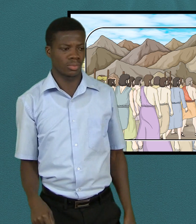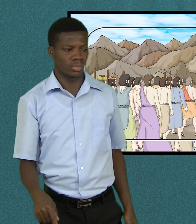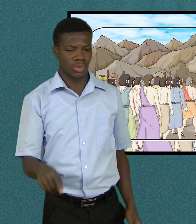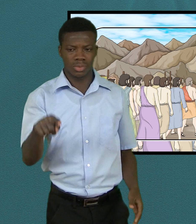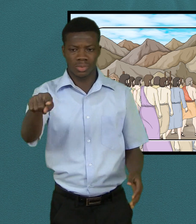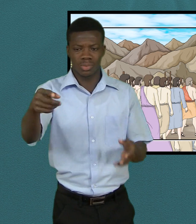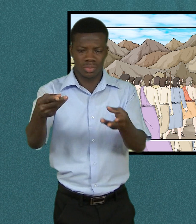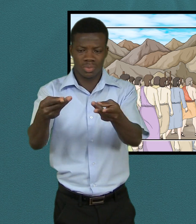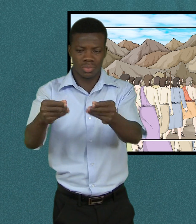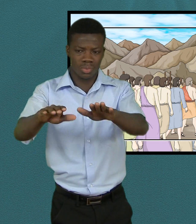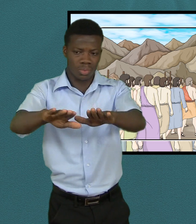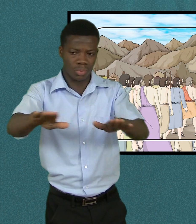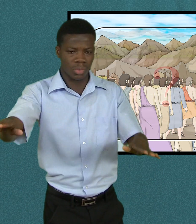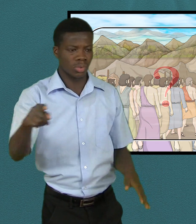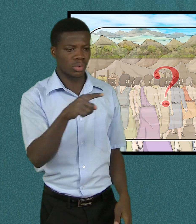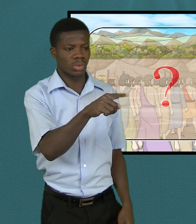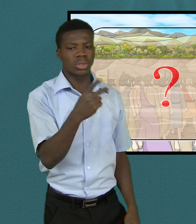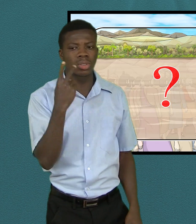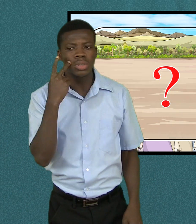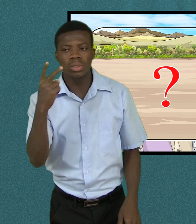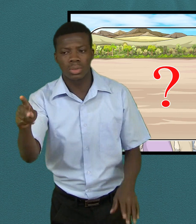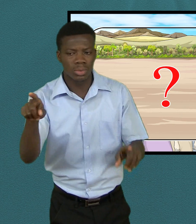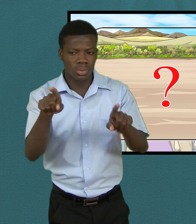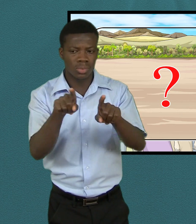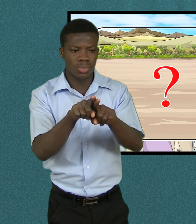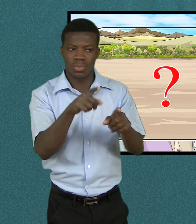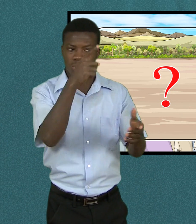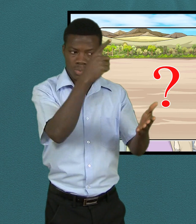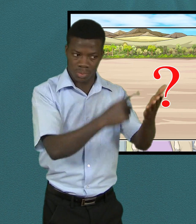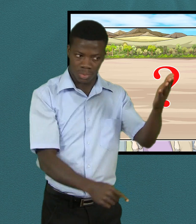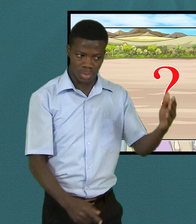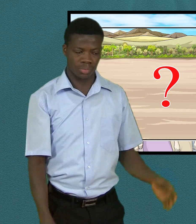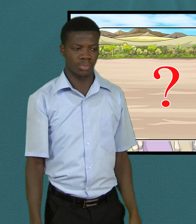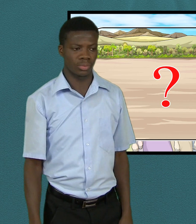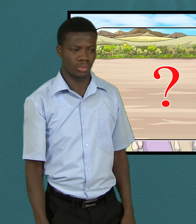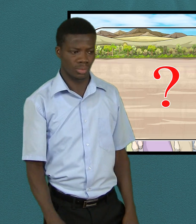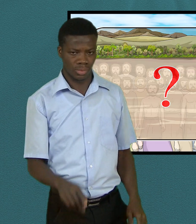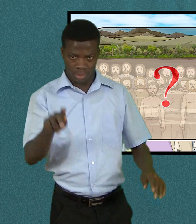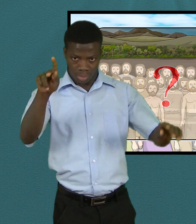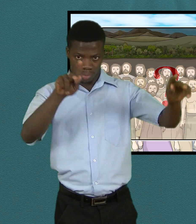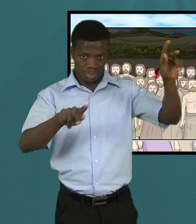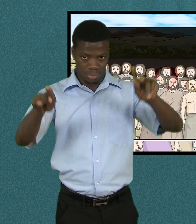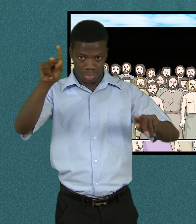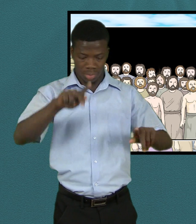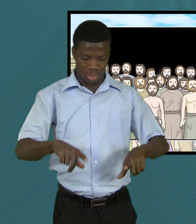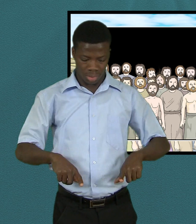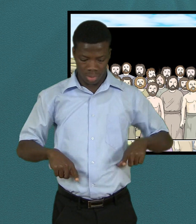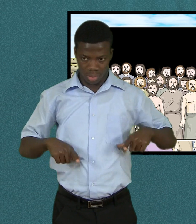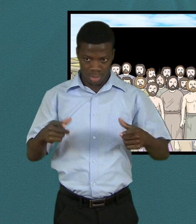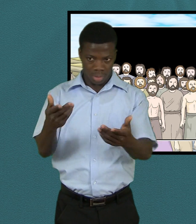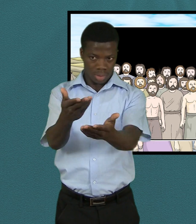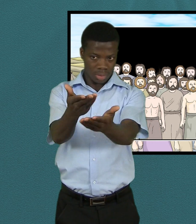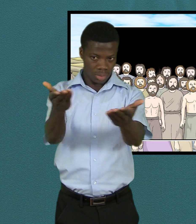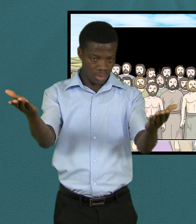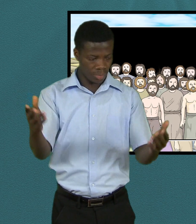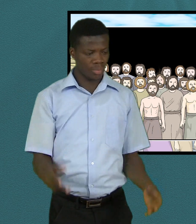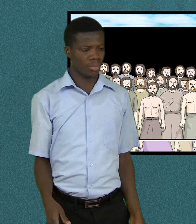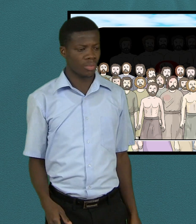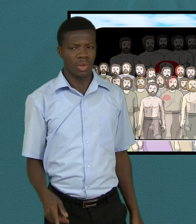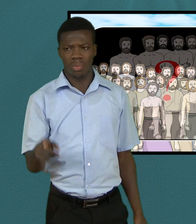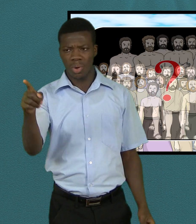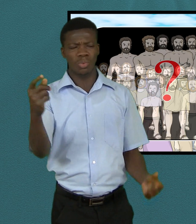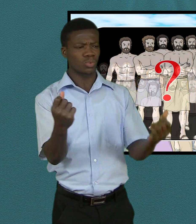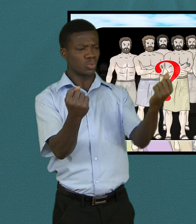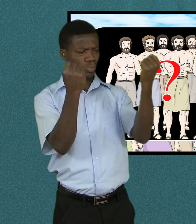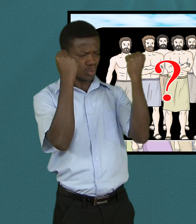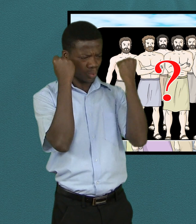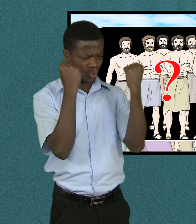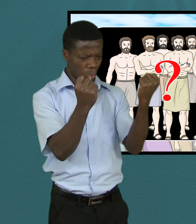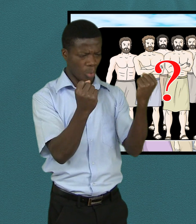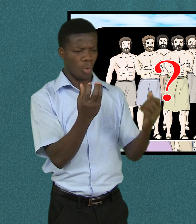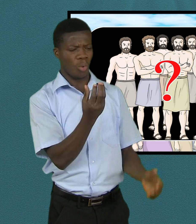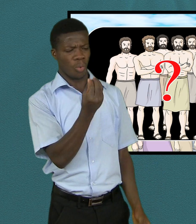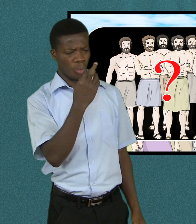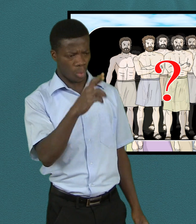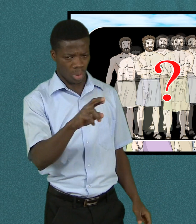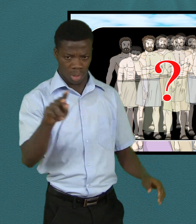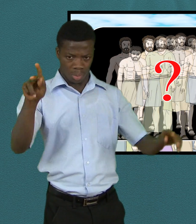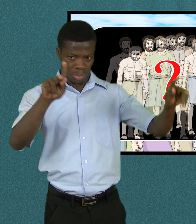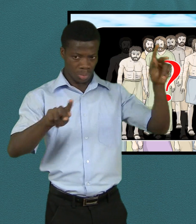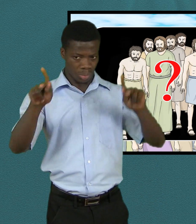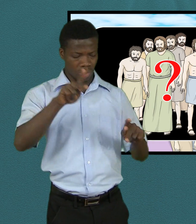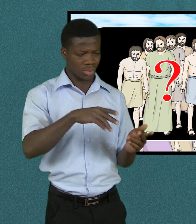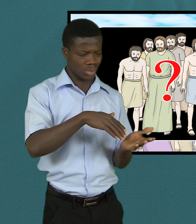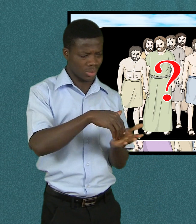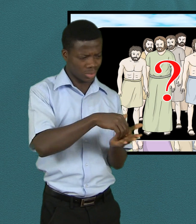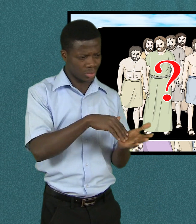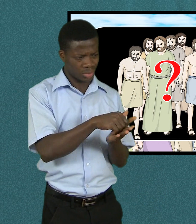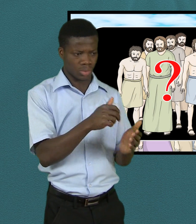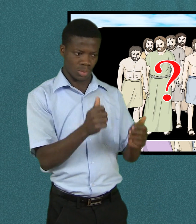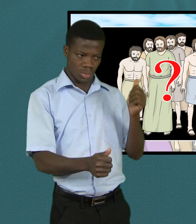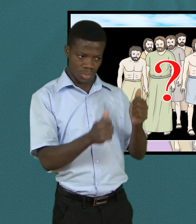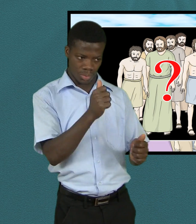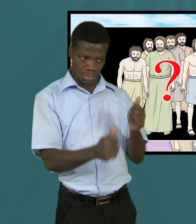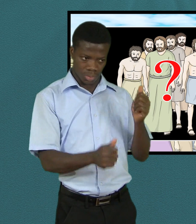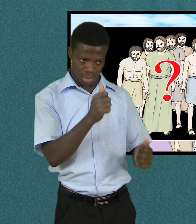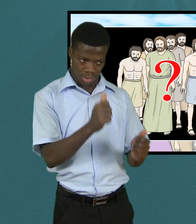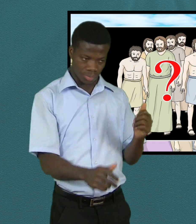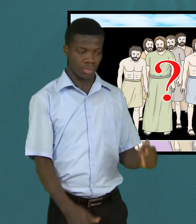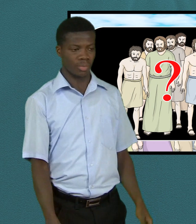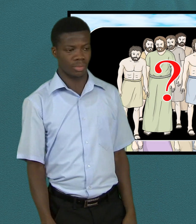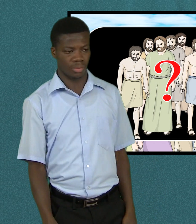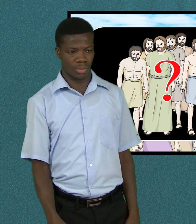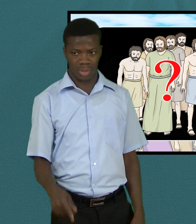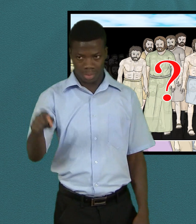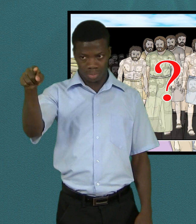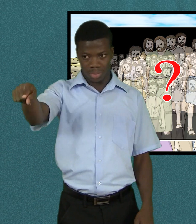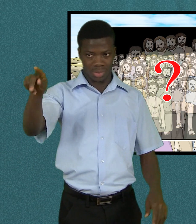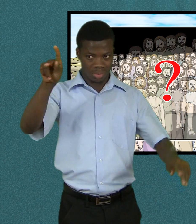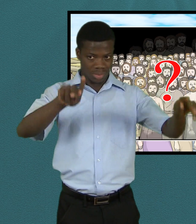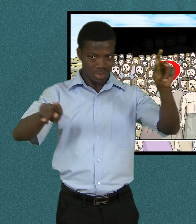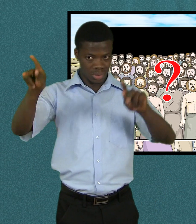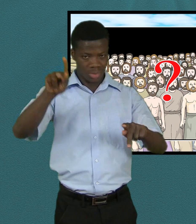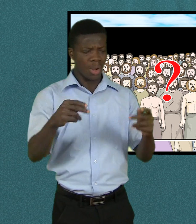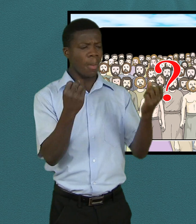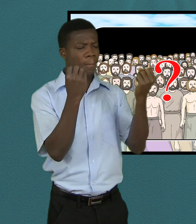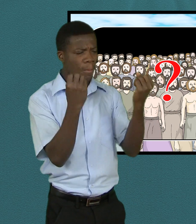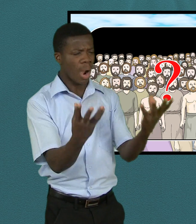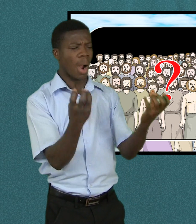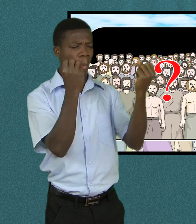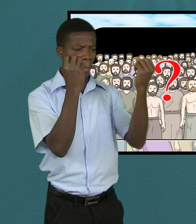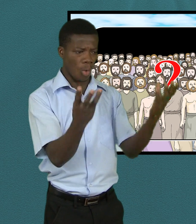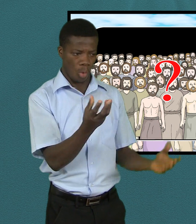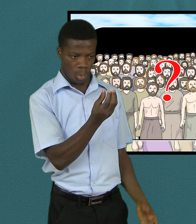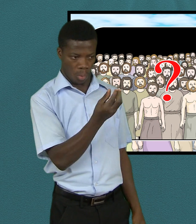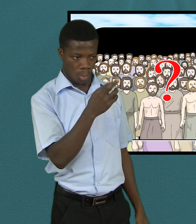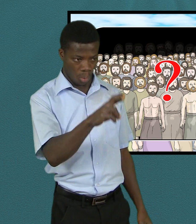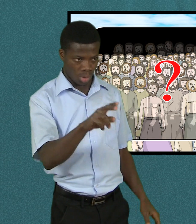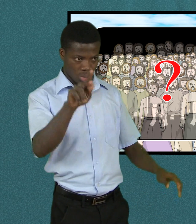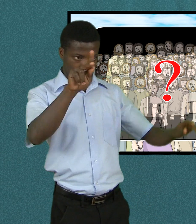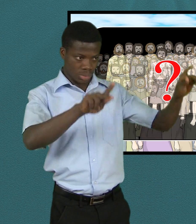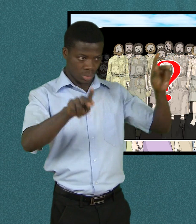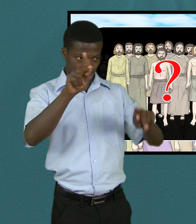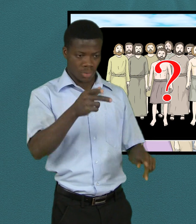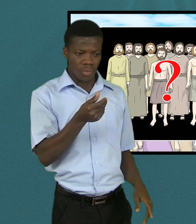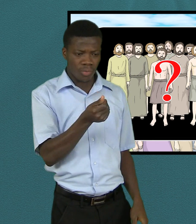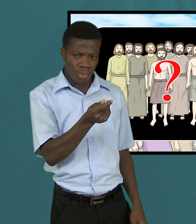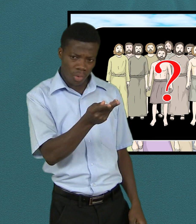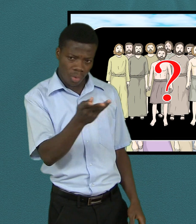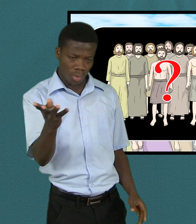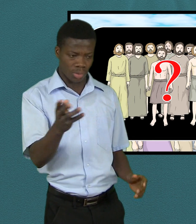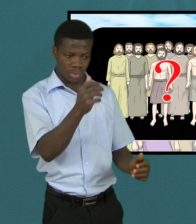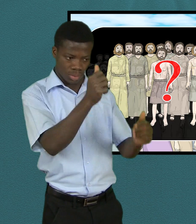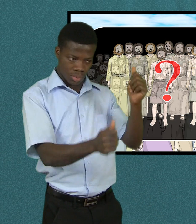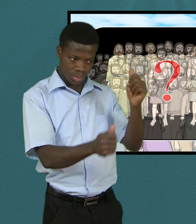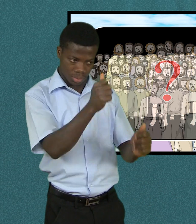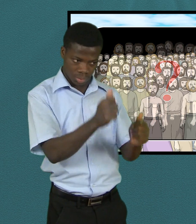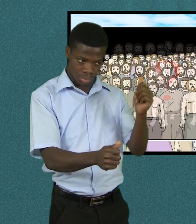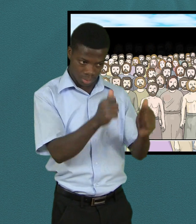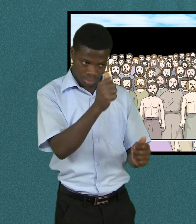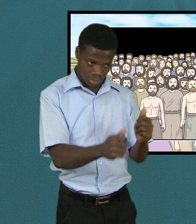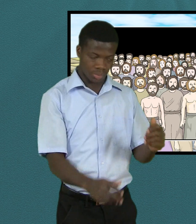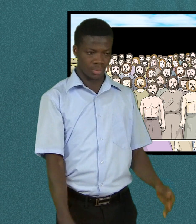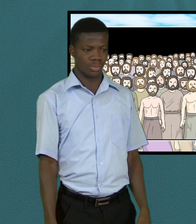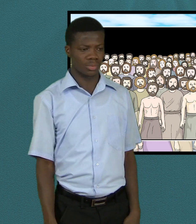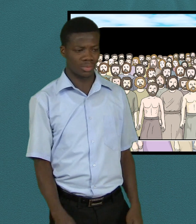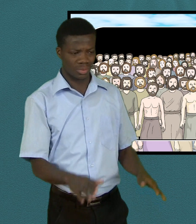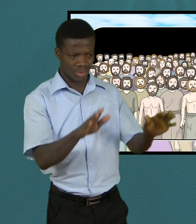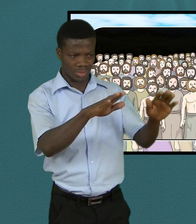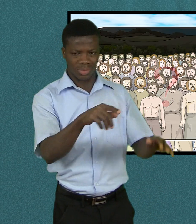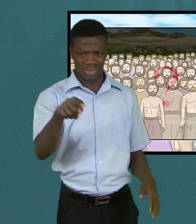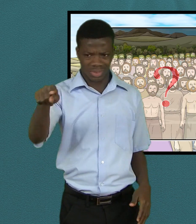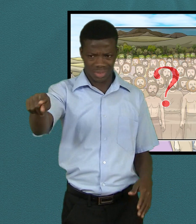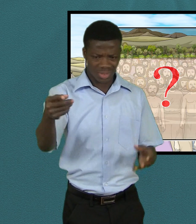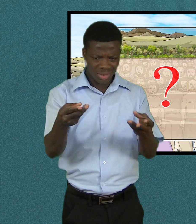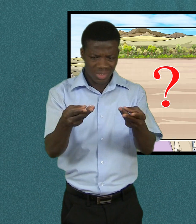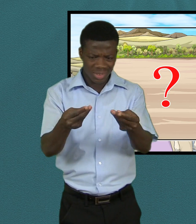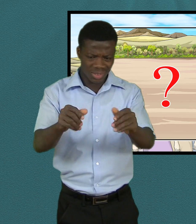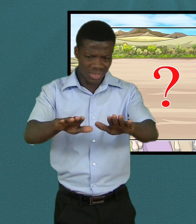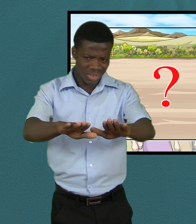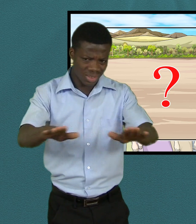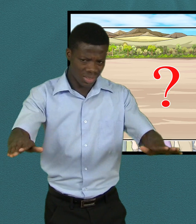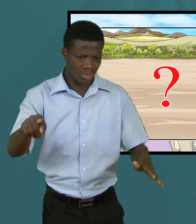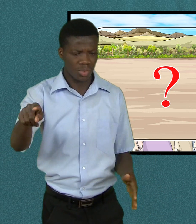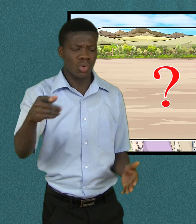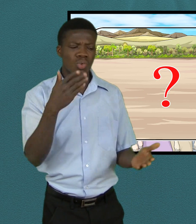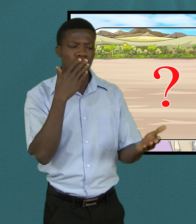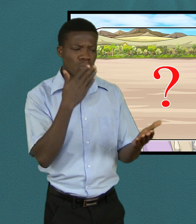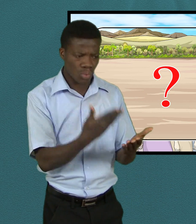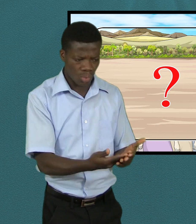See what the land is like and whether its people are strong or weak, few or many.